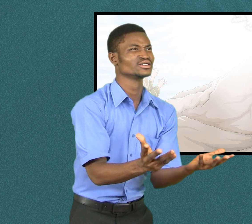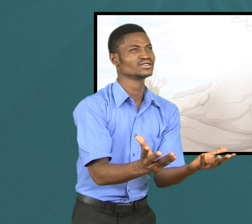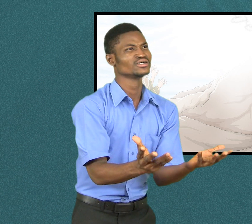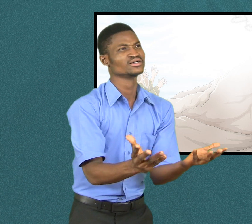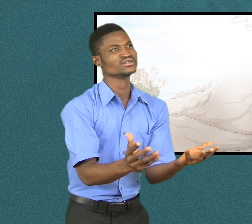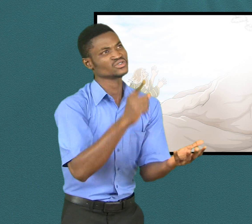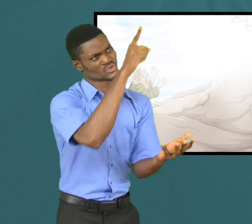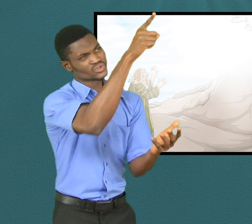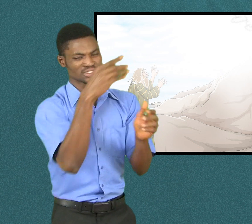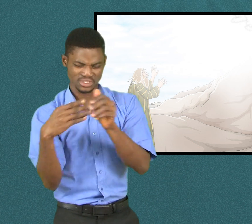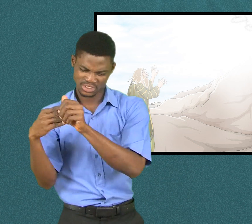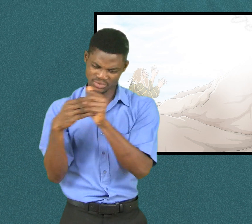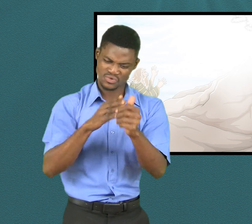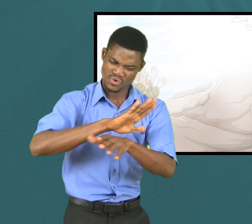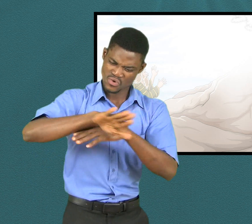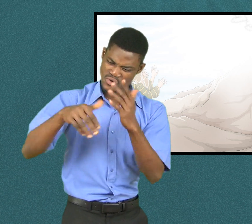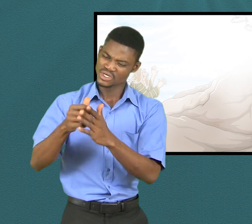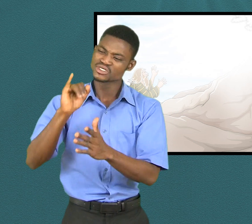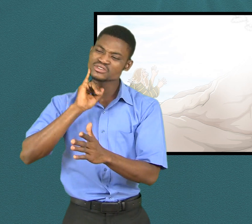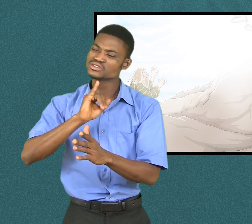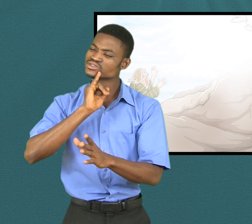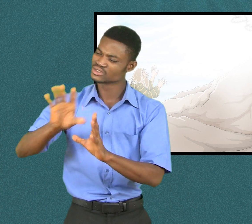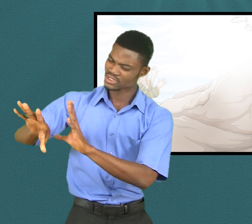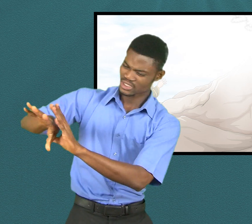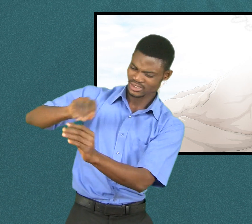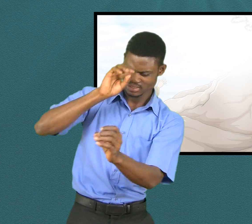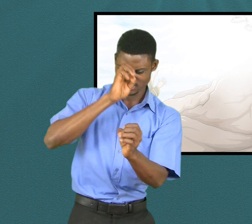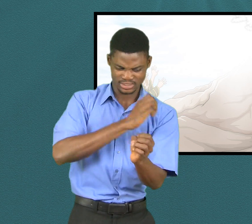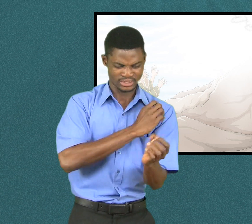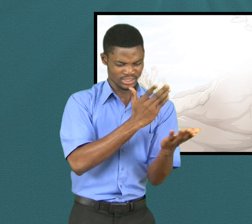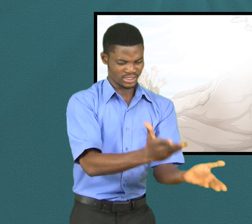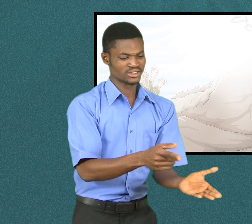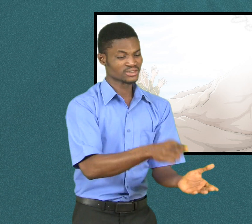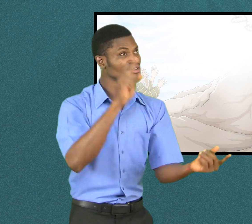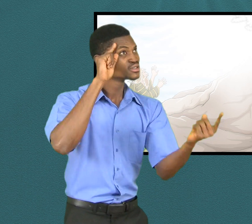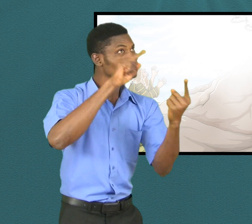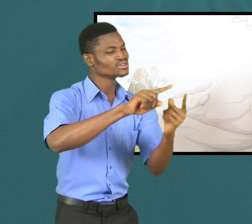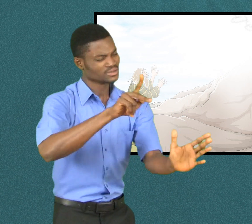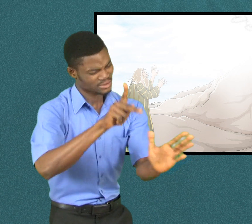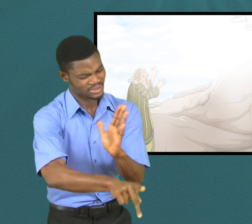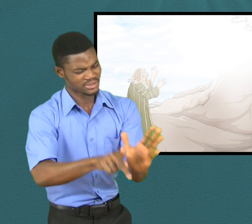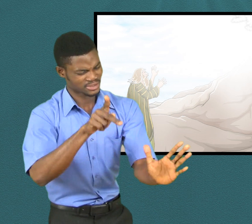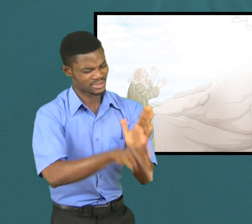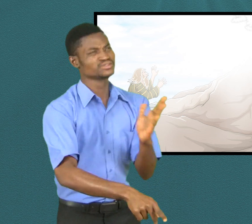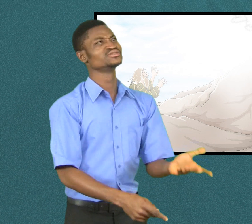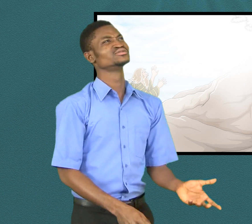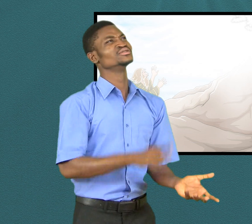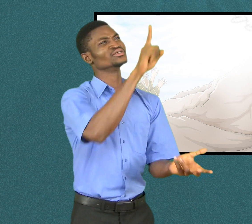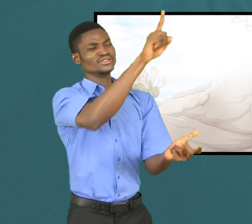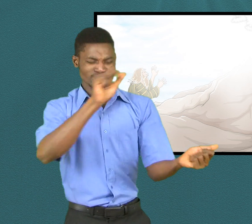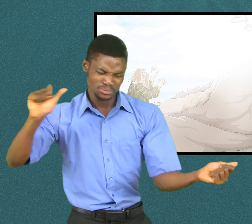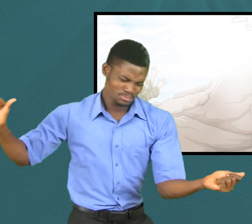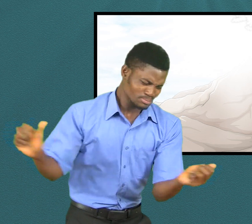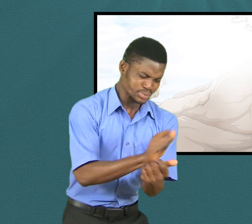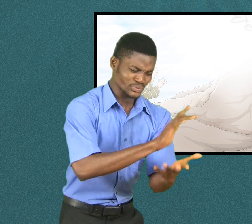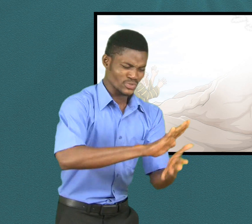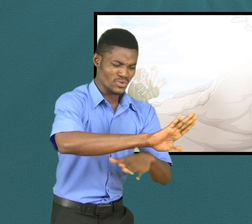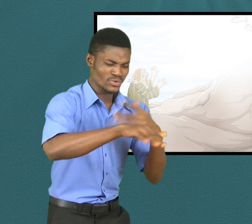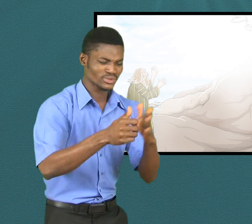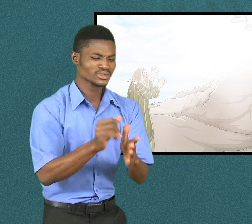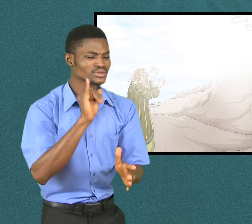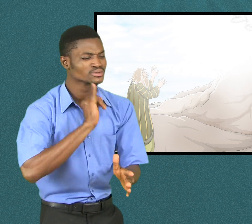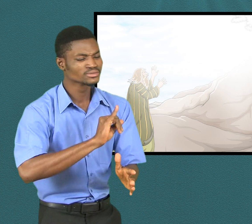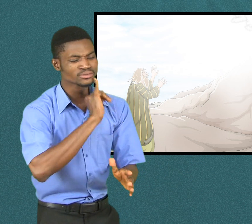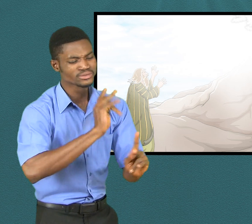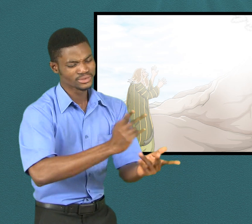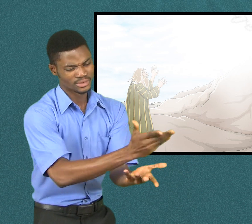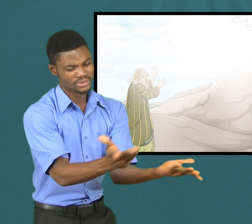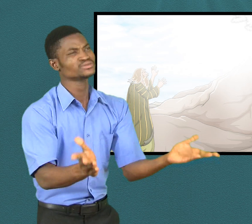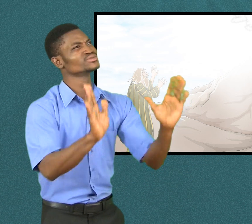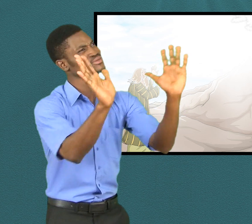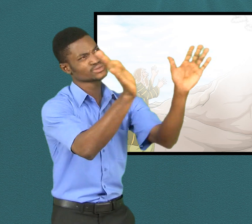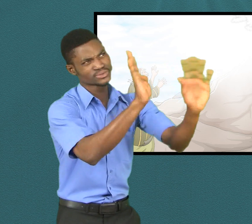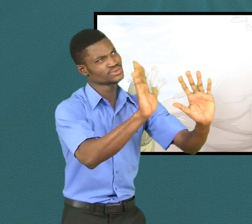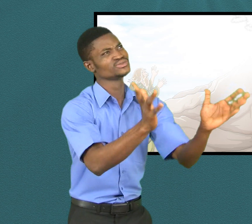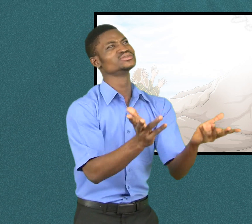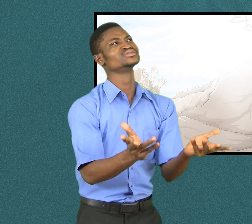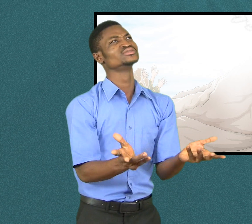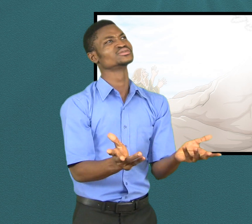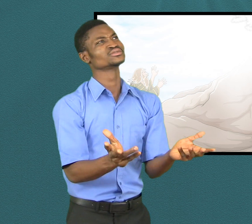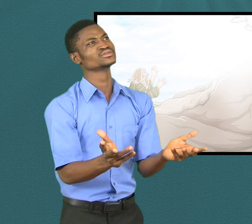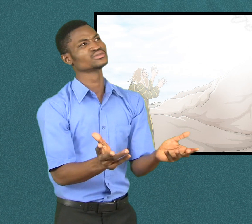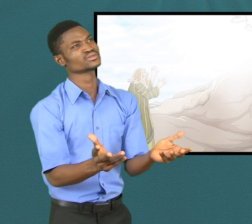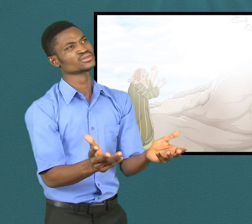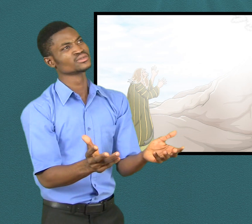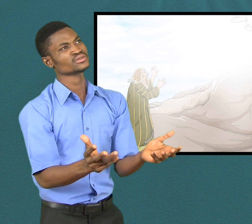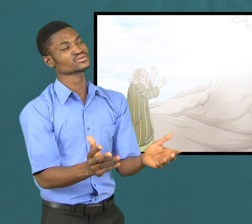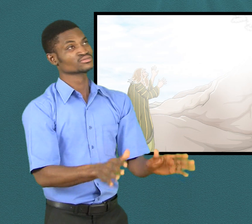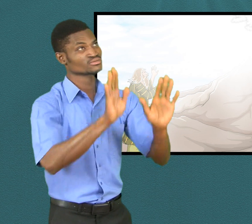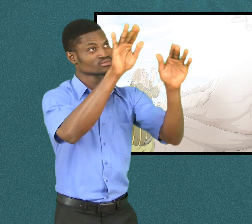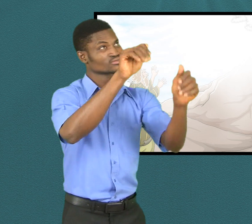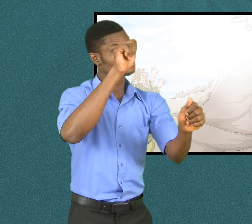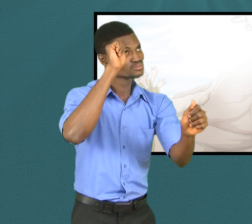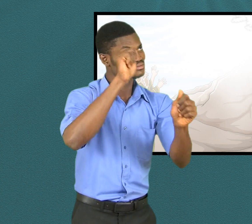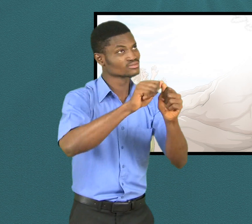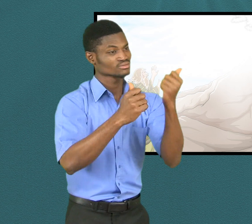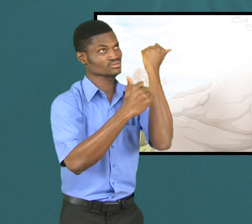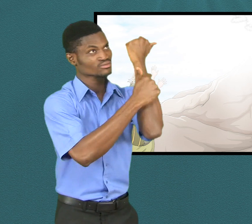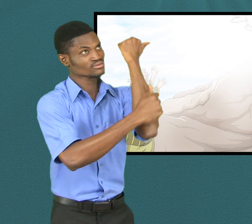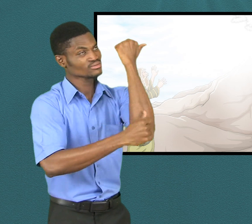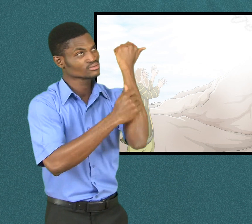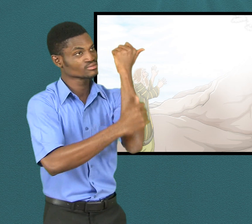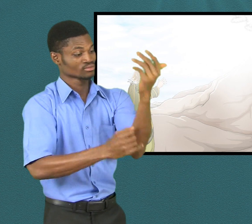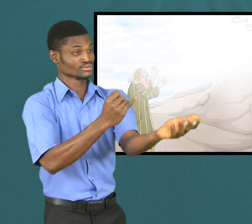Turn from Your fierce anger and relent from doing harm to Your people.